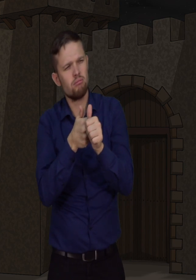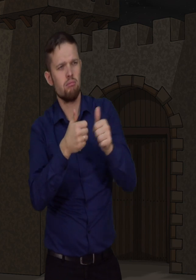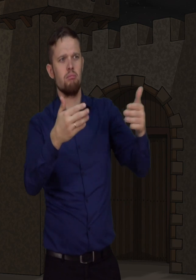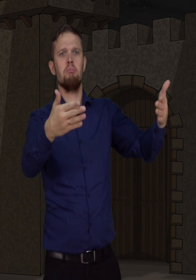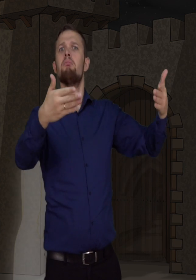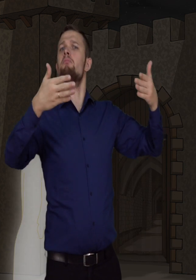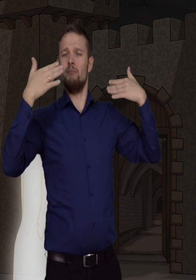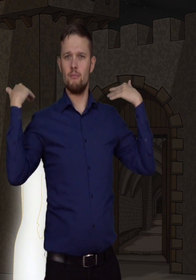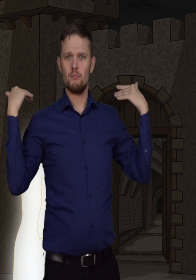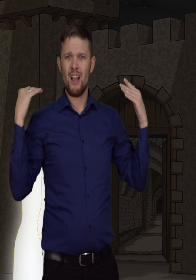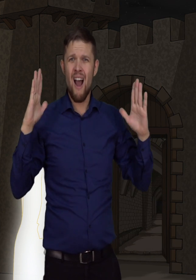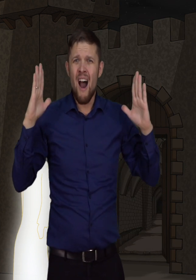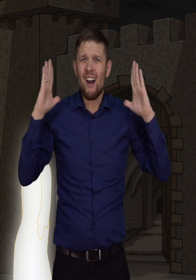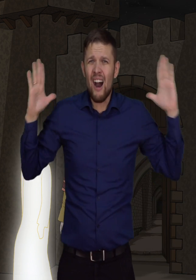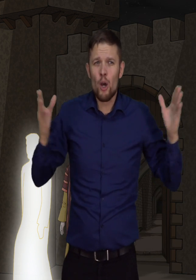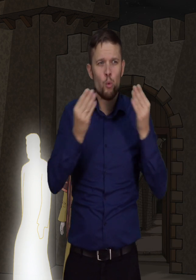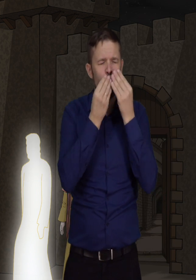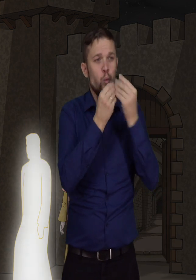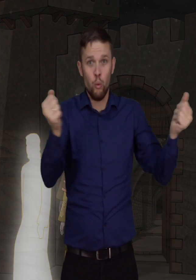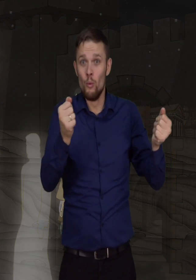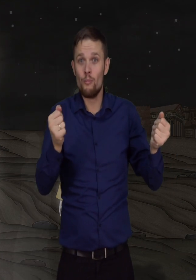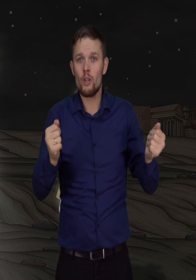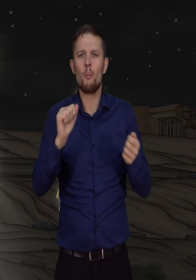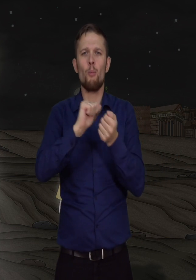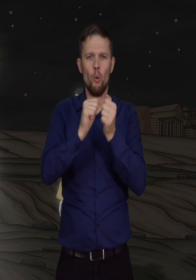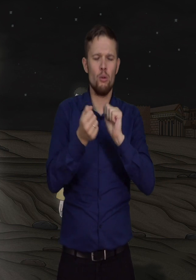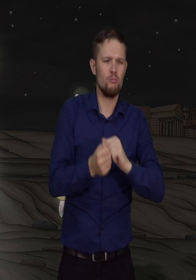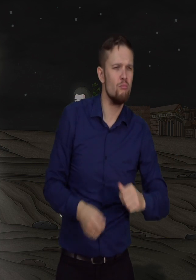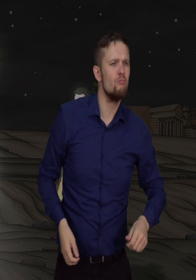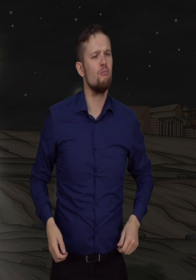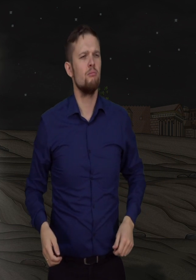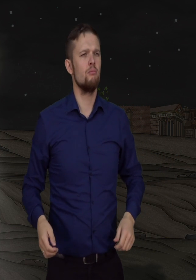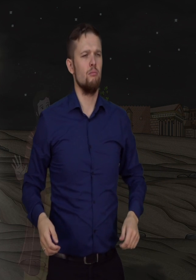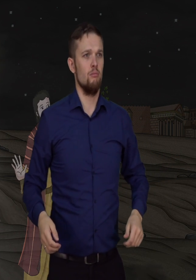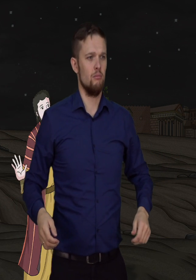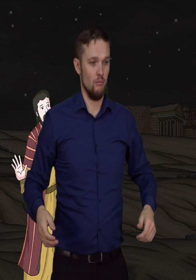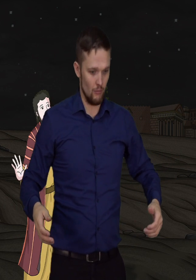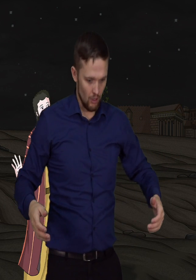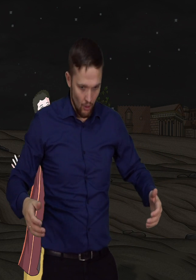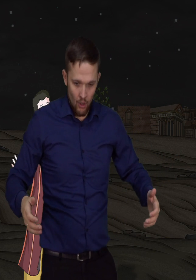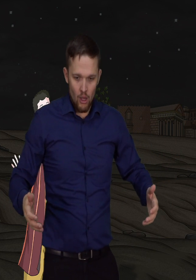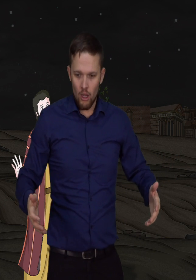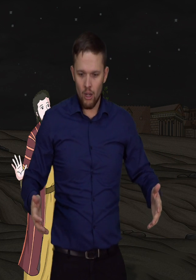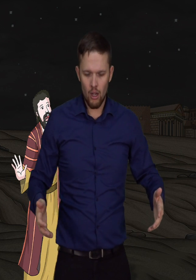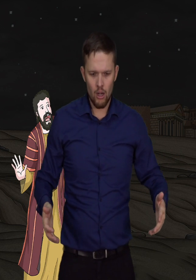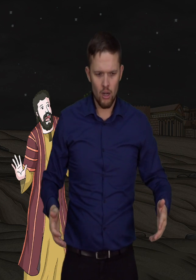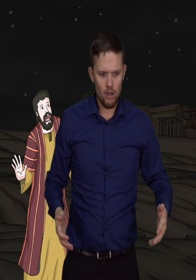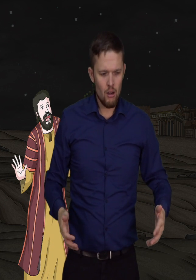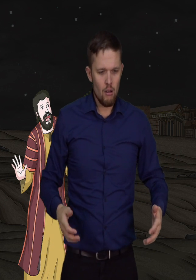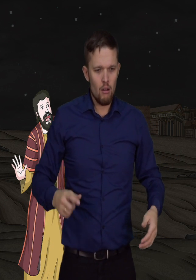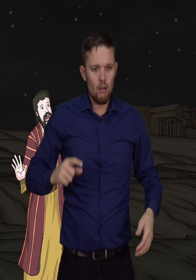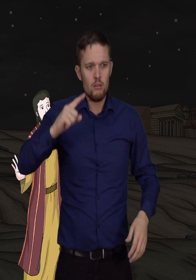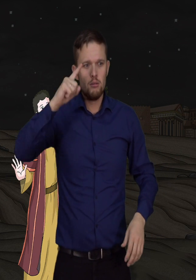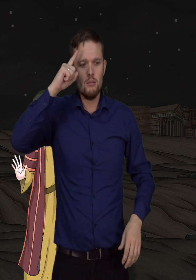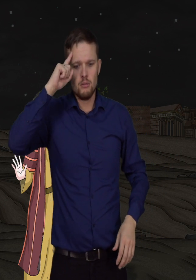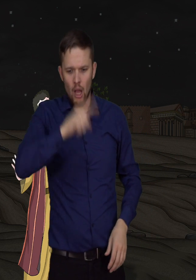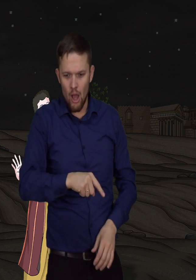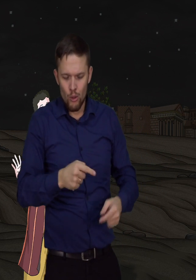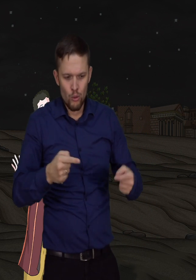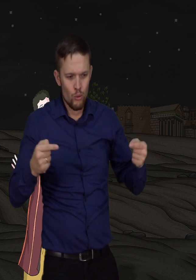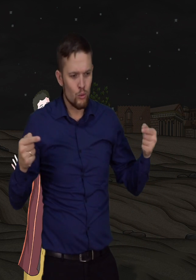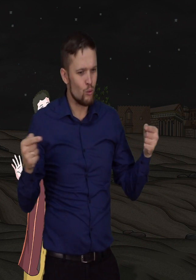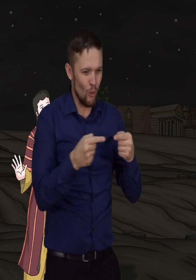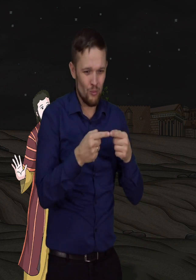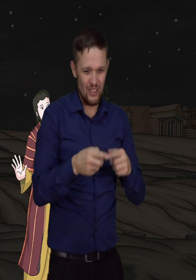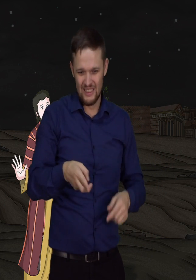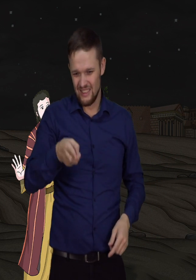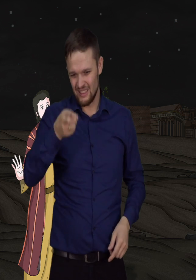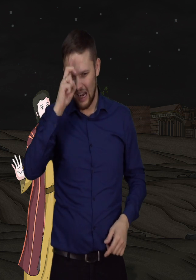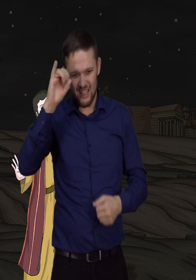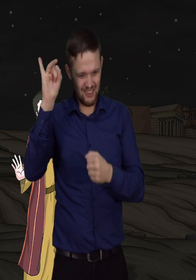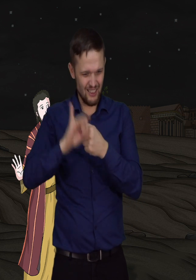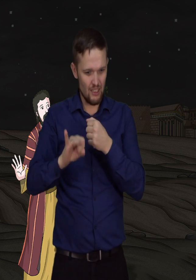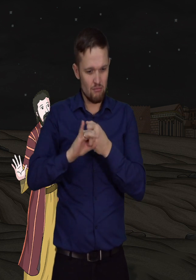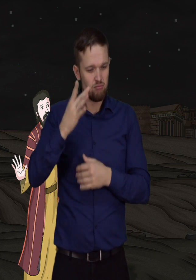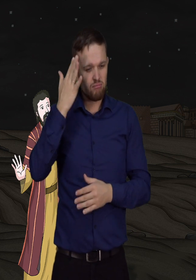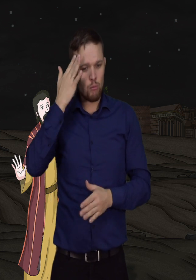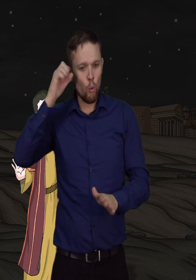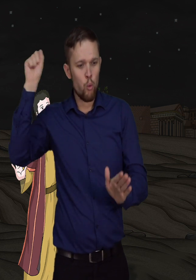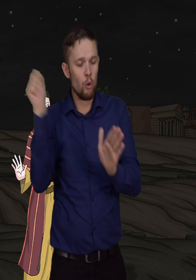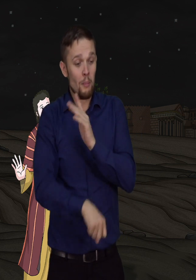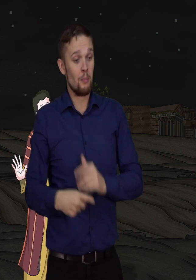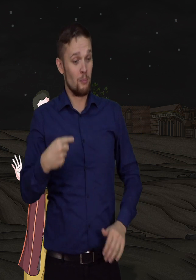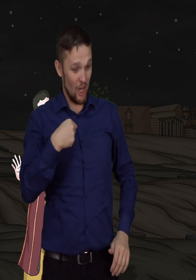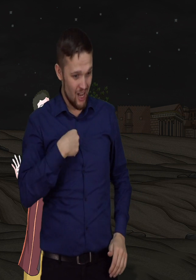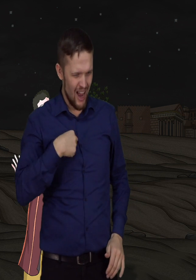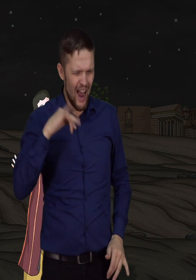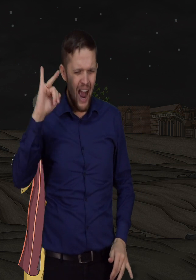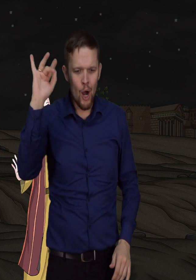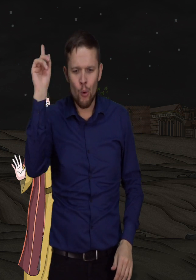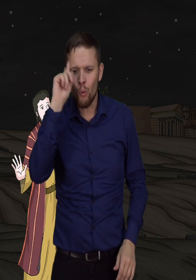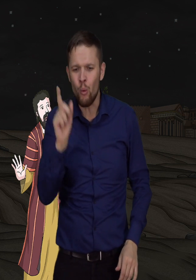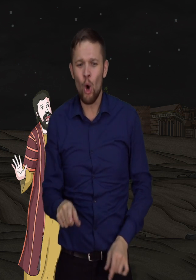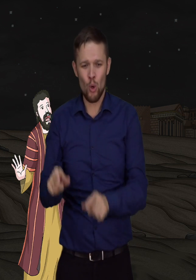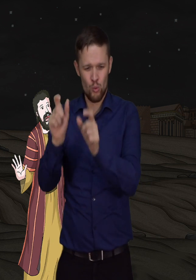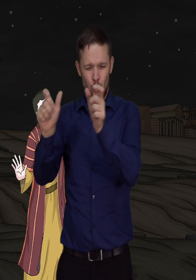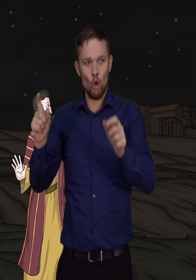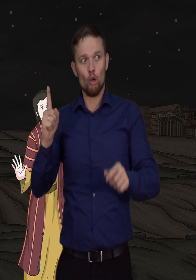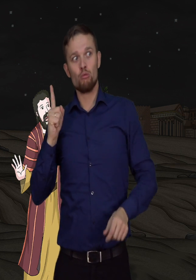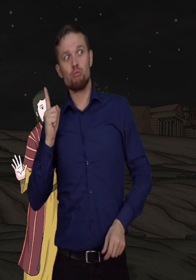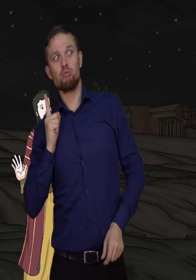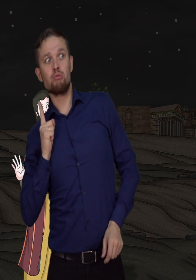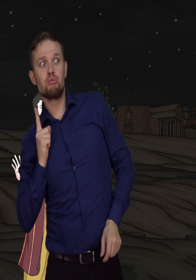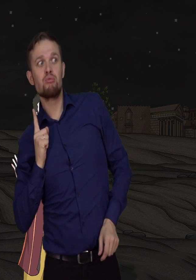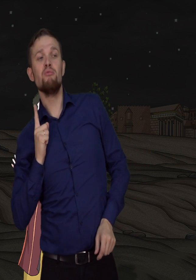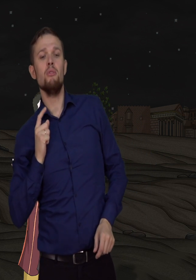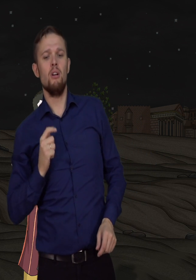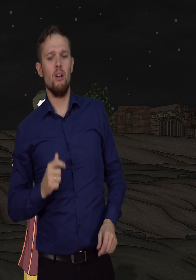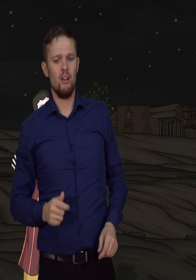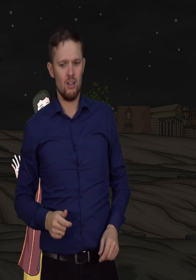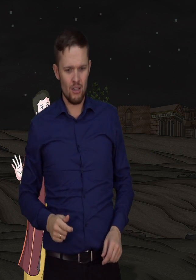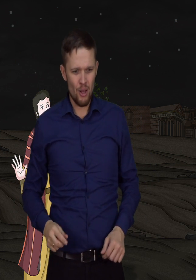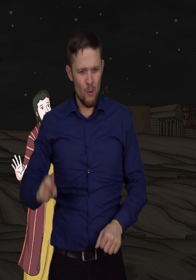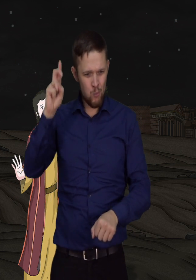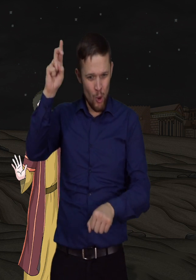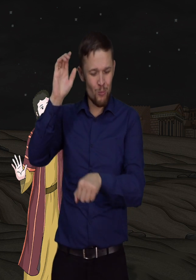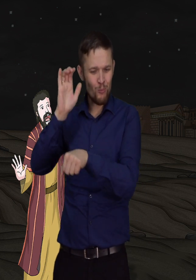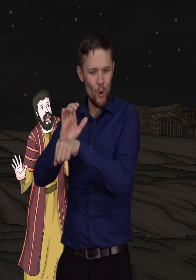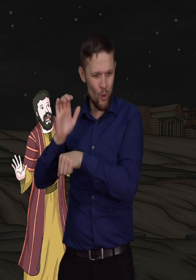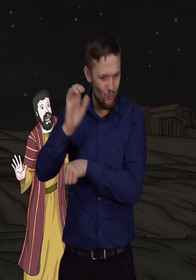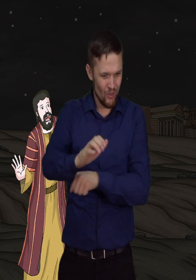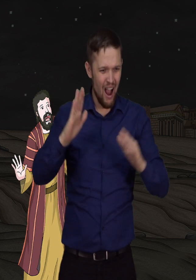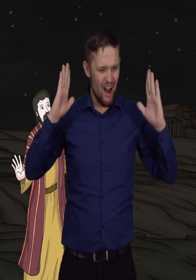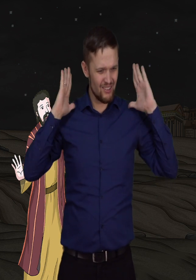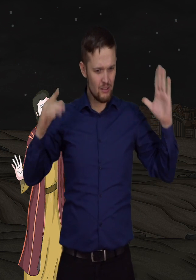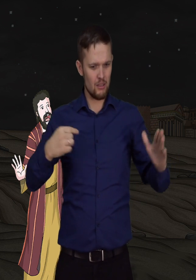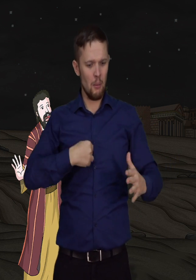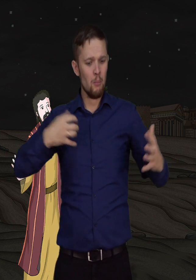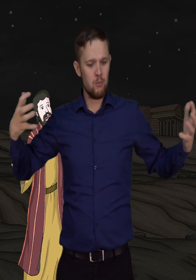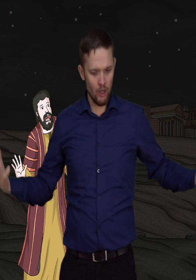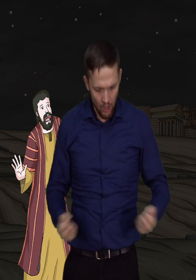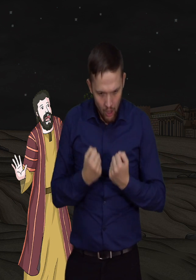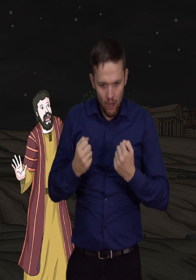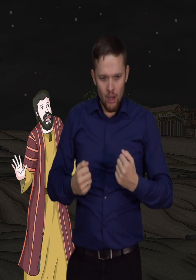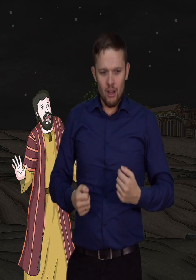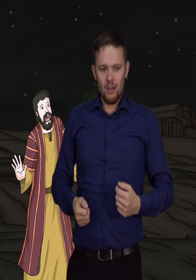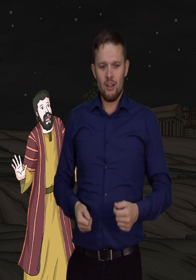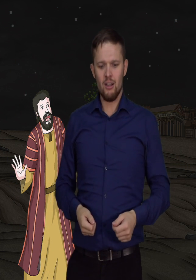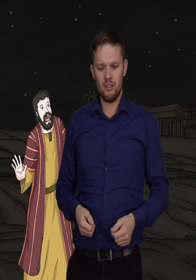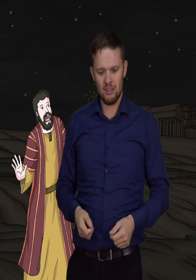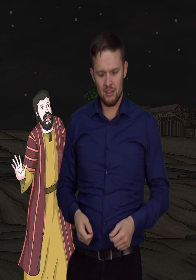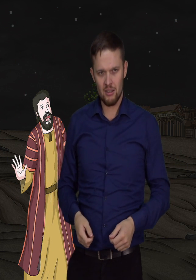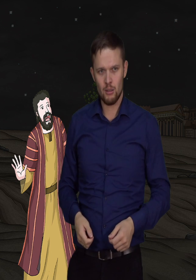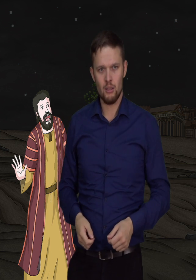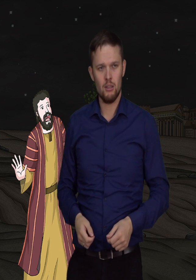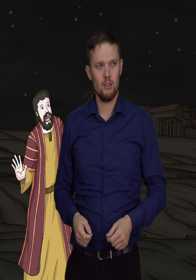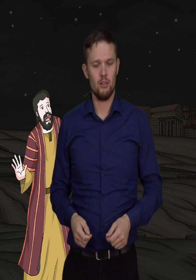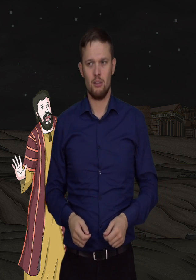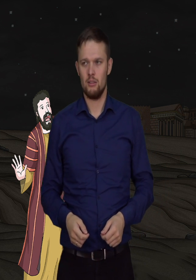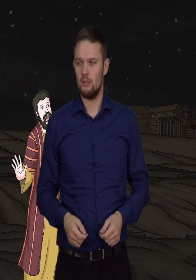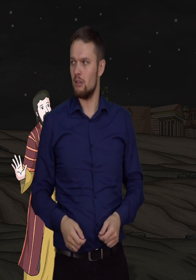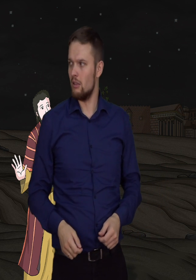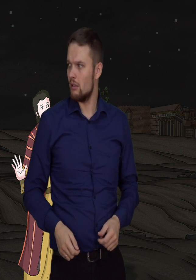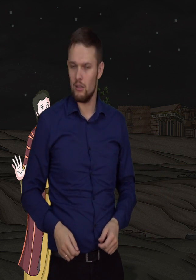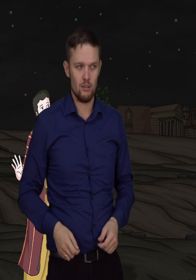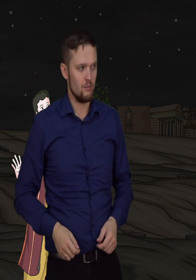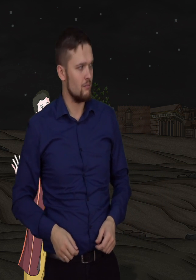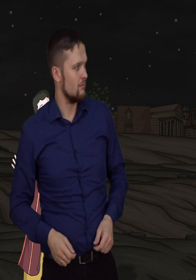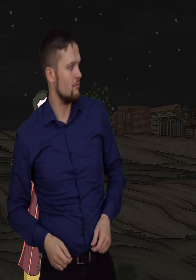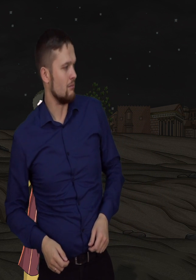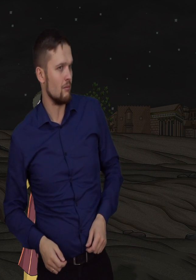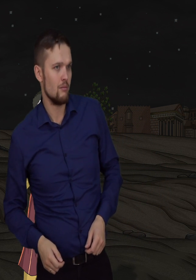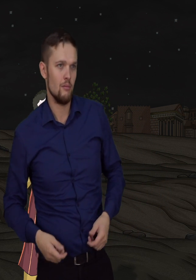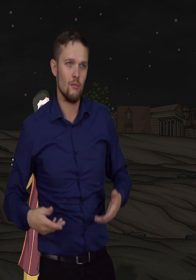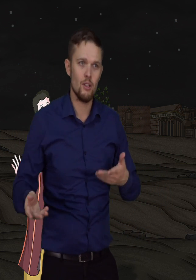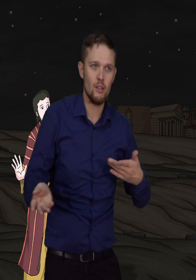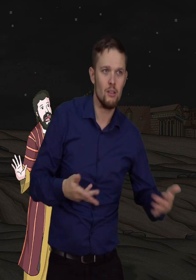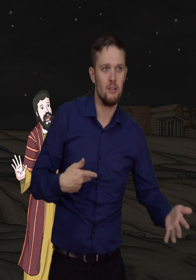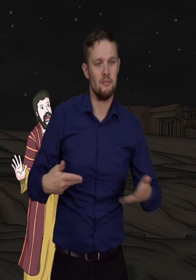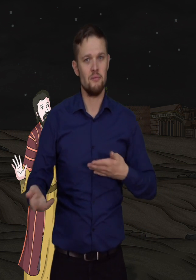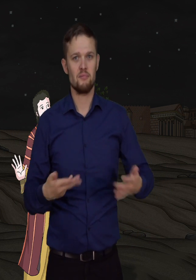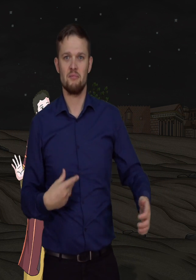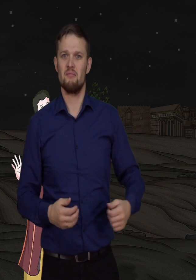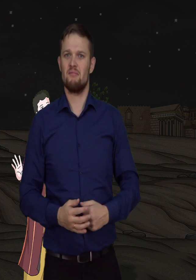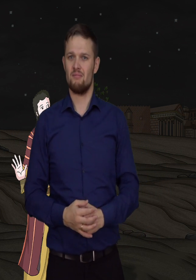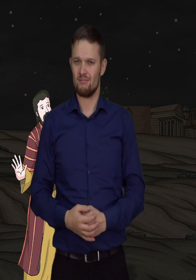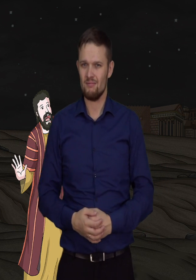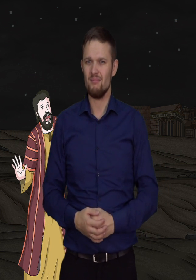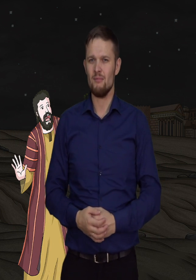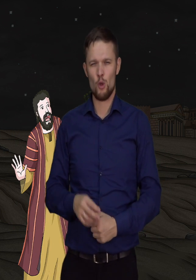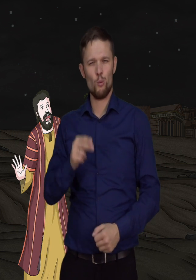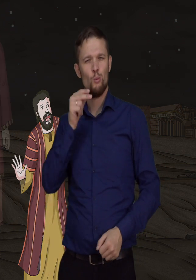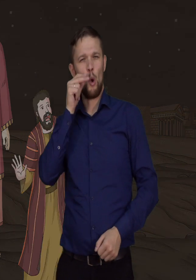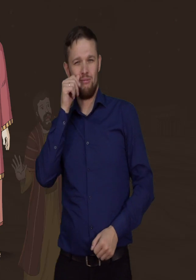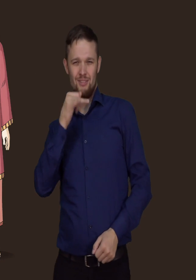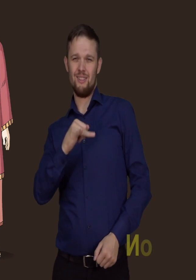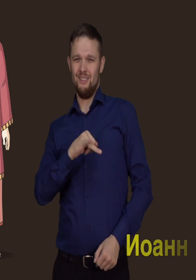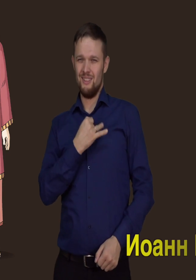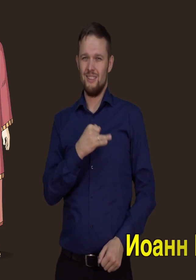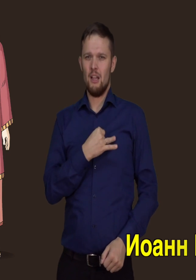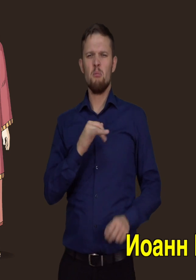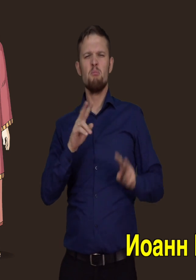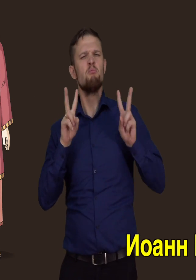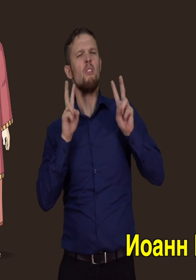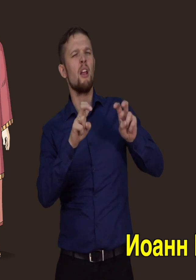When they had gone outside and walked the length of one block, the angel suddenly left him. Then Peter came to himself and said, “Now I know for sure that the Lord has sent His angel and rescued me from Herod’s grasp and from everything the Jewish people were anticipating.”